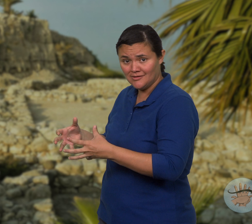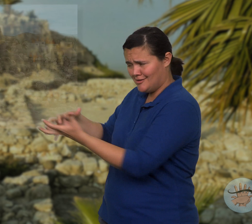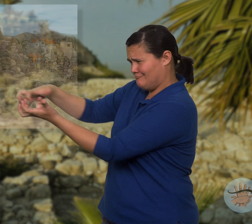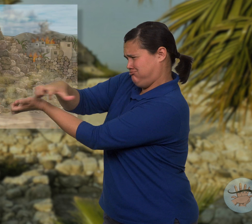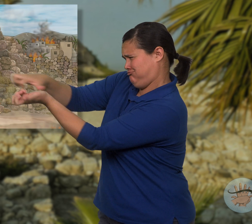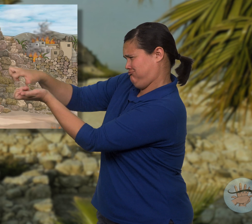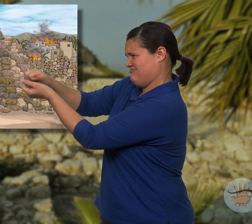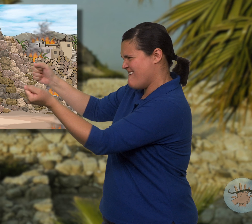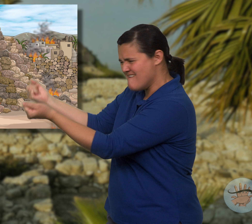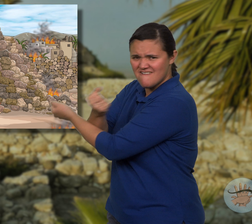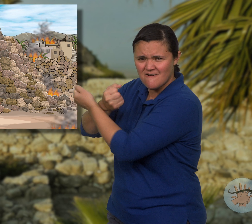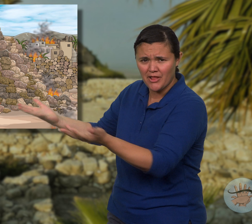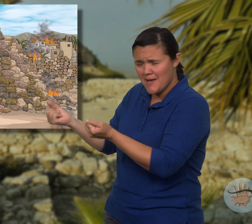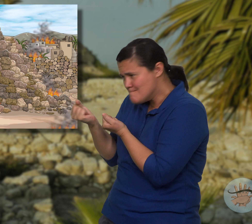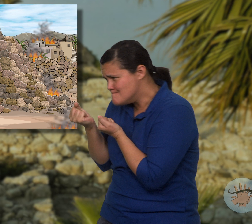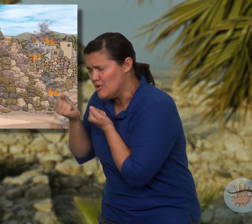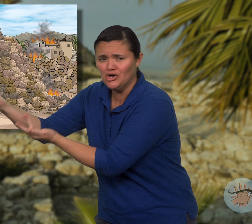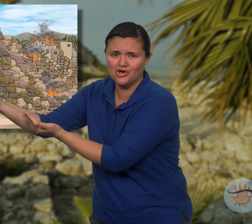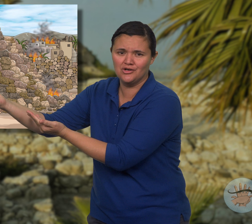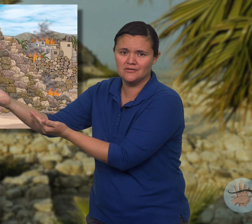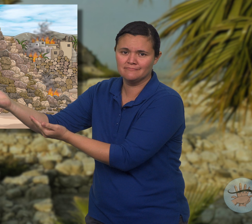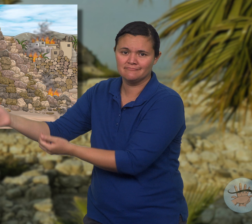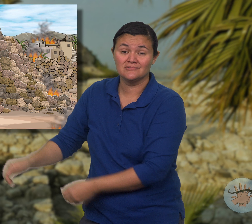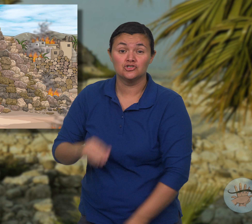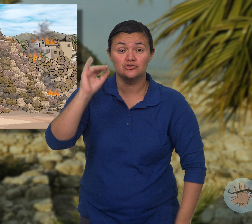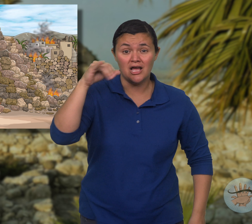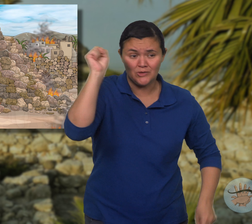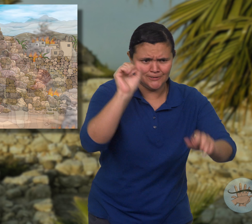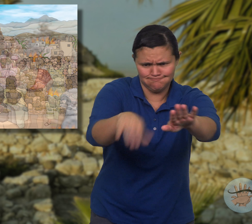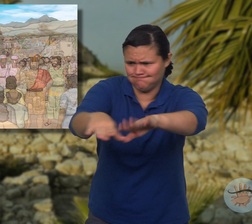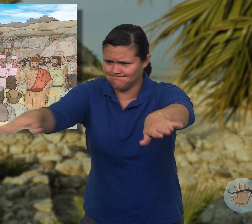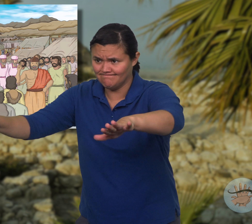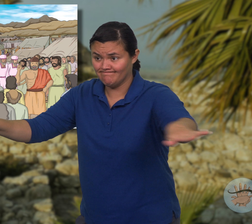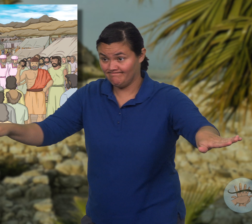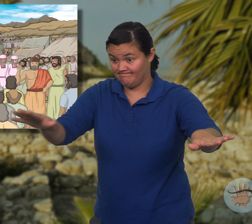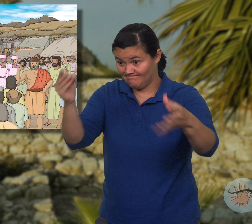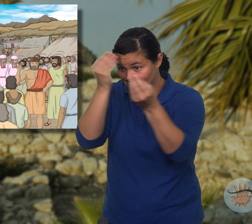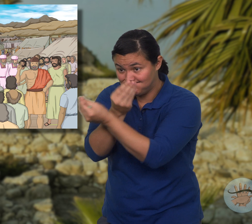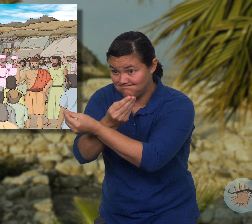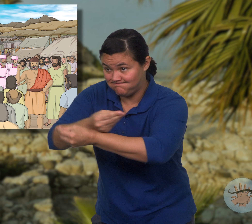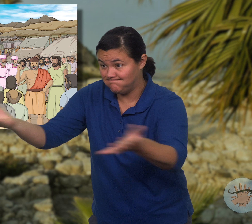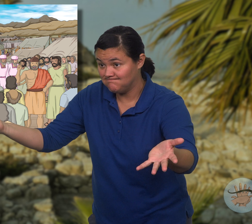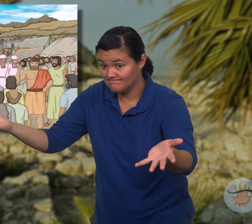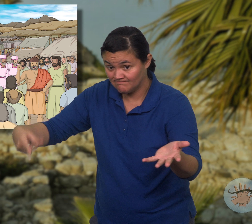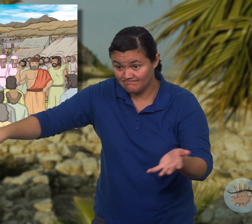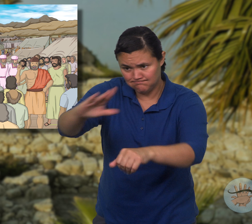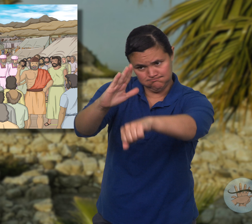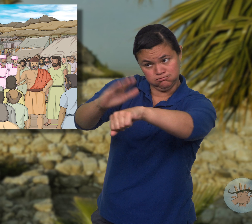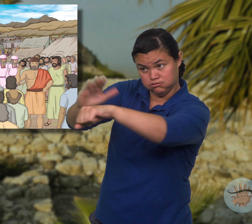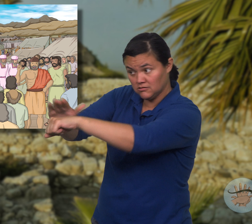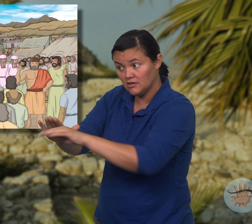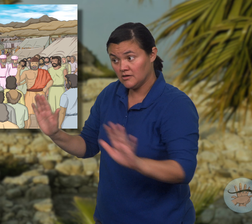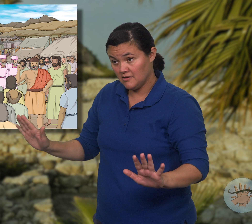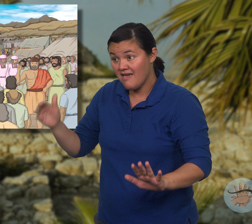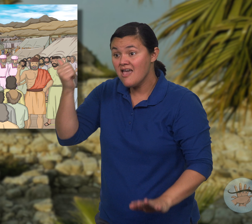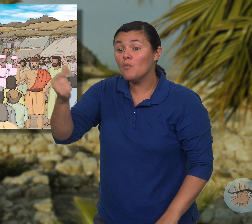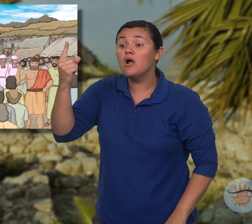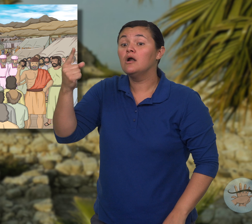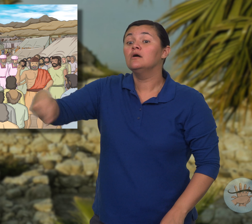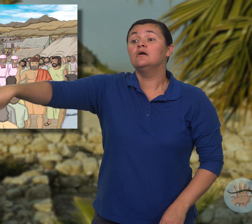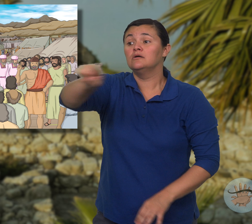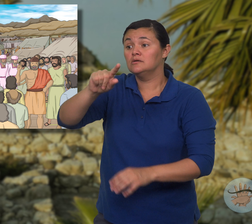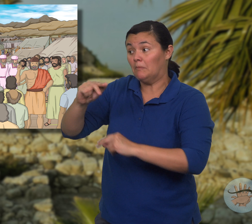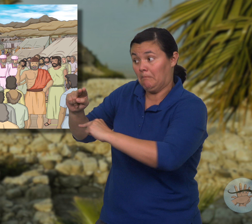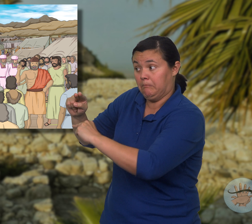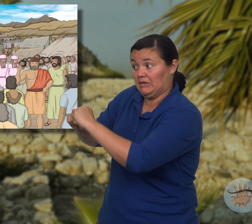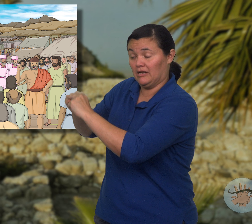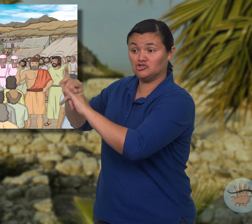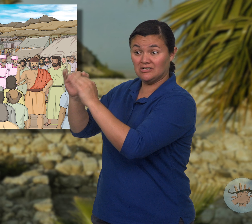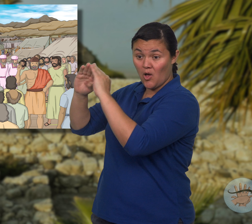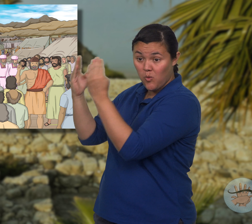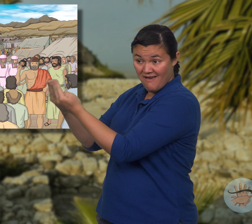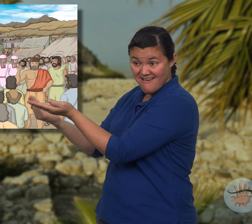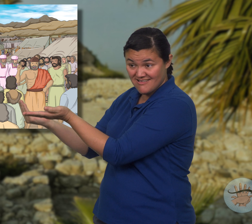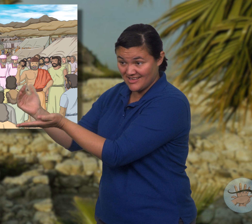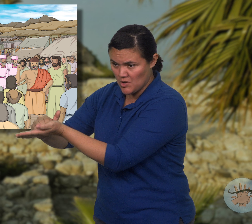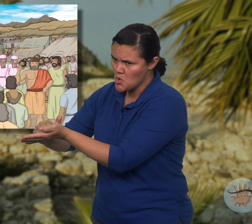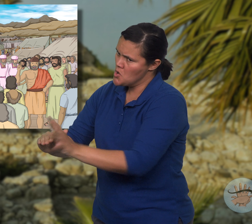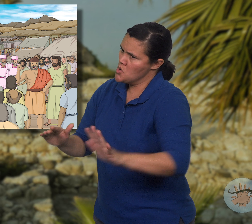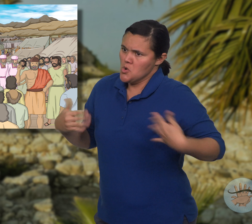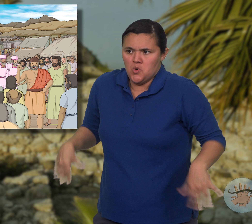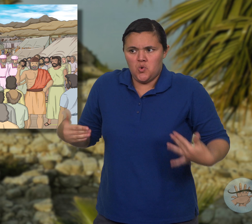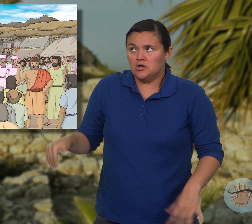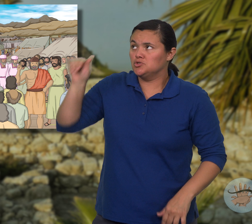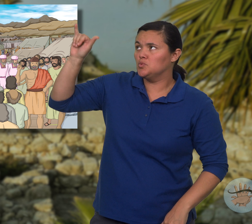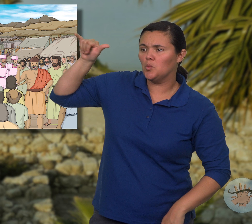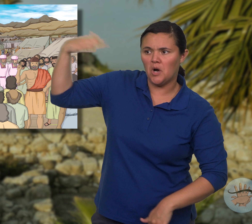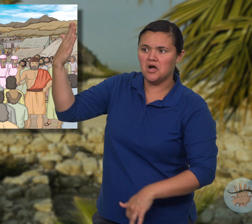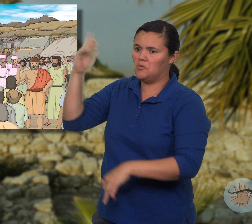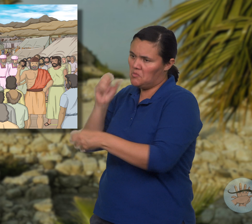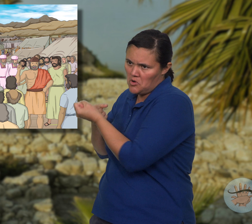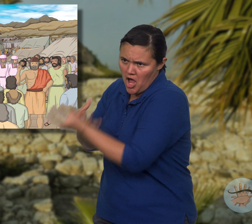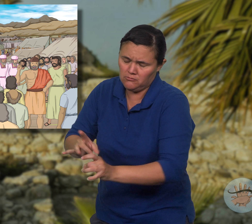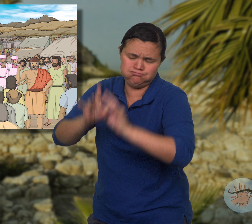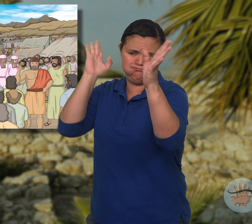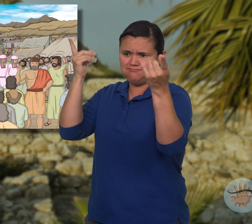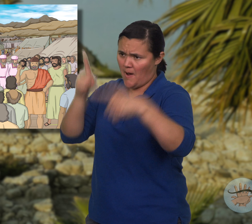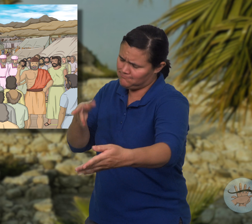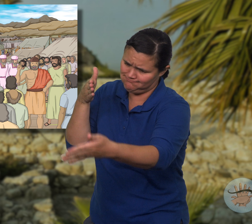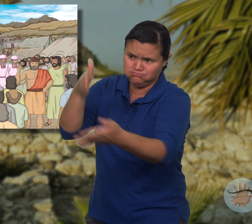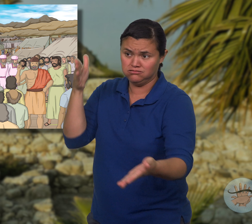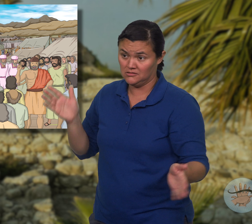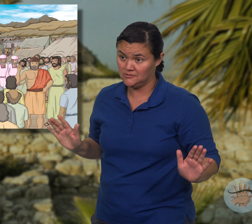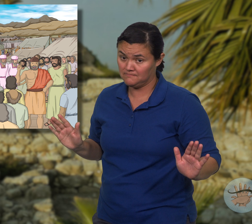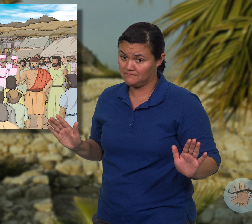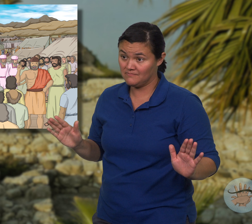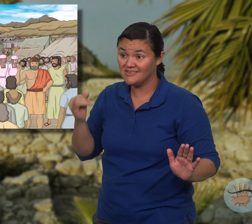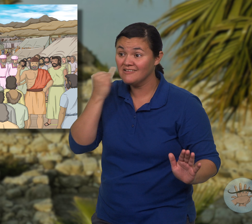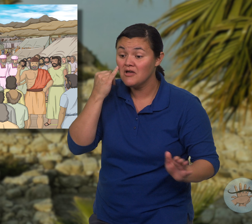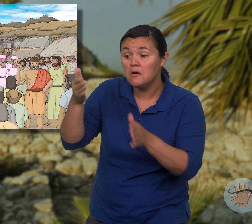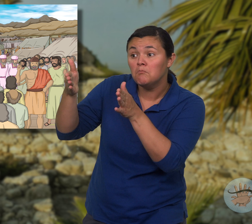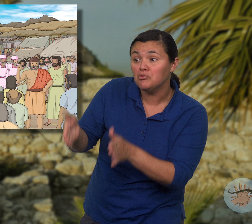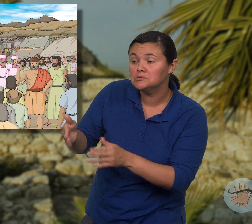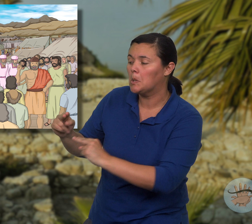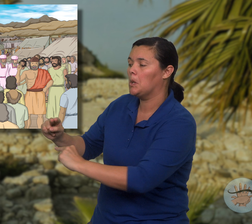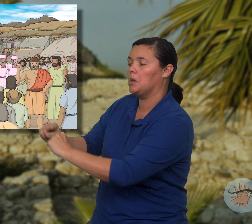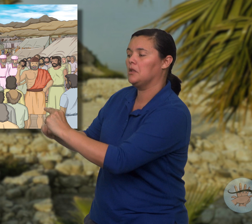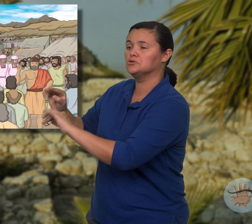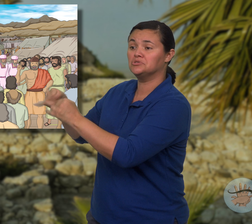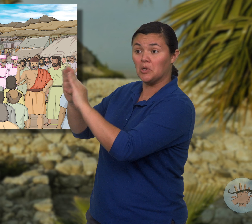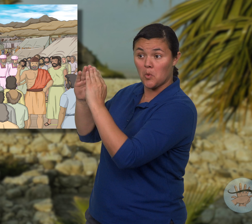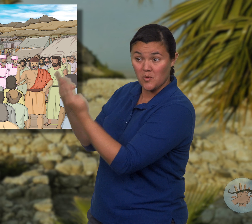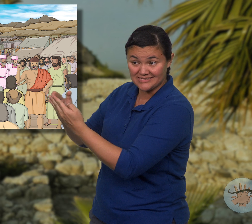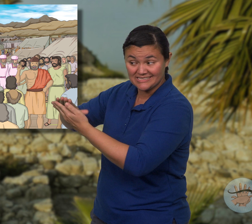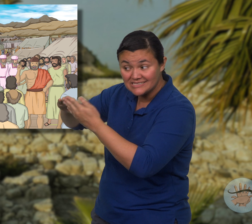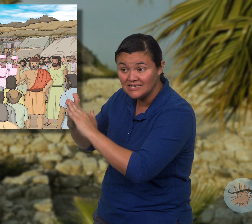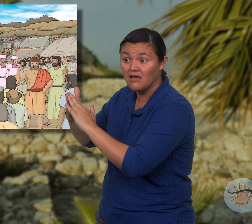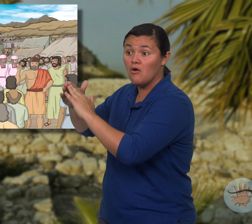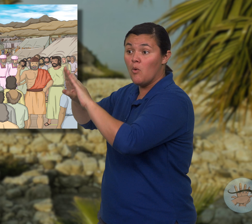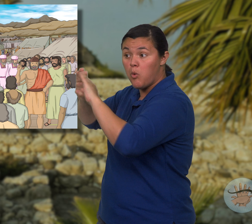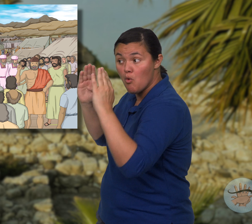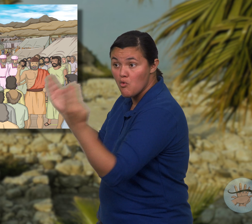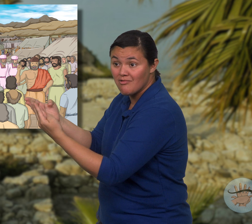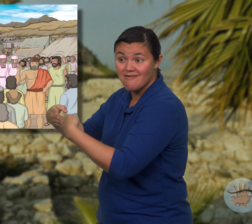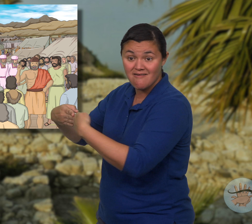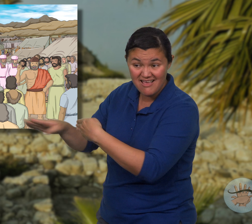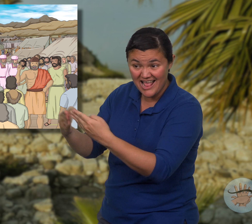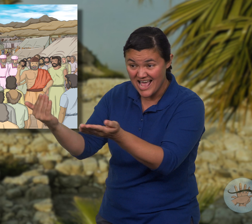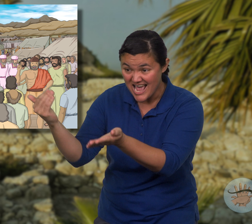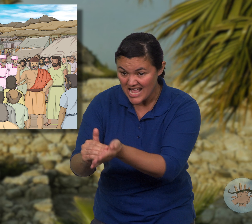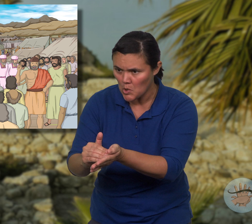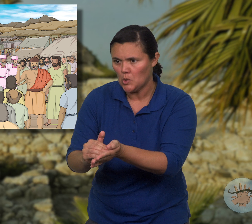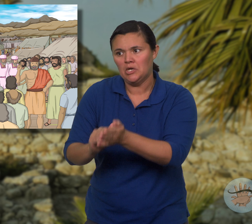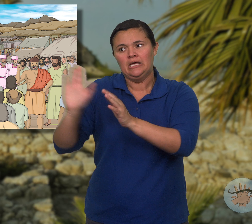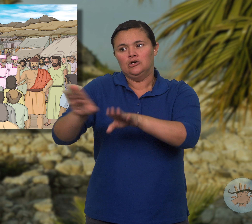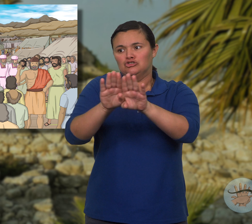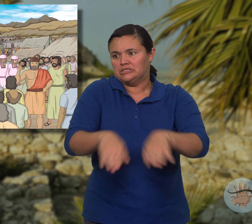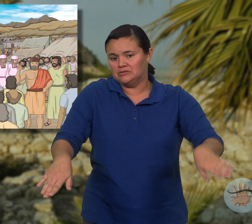At that time Joshua invoked this solemn oath: “Cursed before the LORD is the man who rises up and rebuilds this city, Jericho;